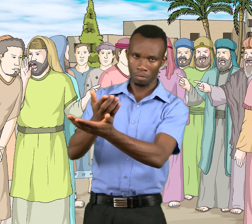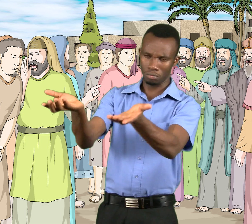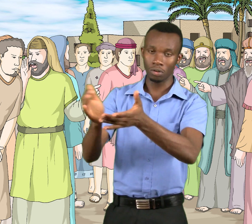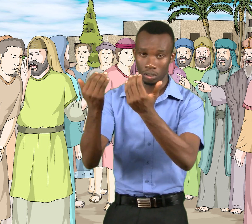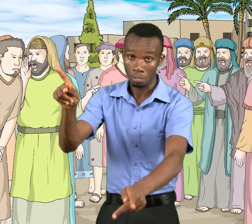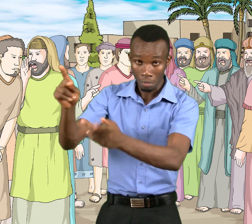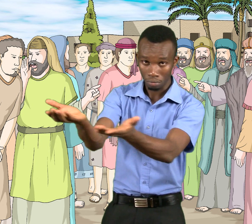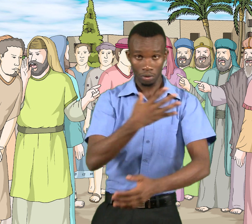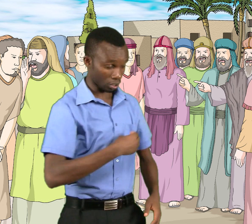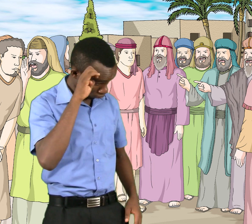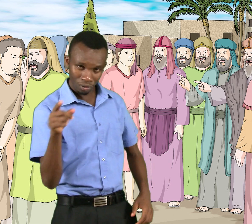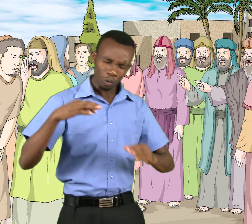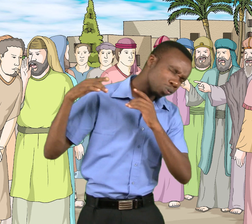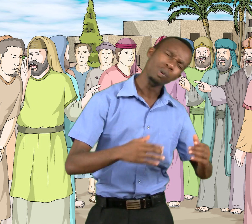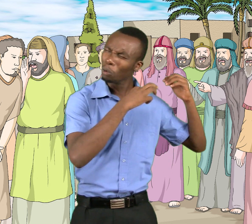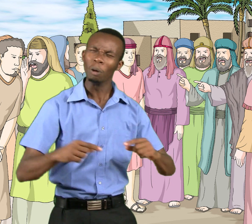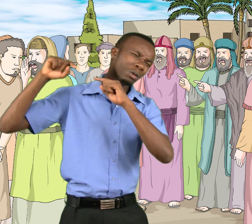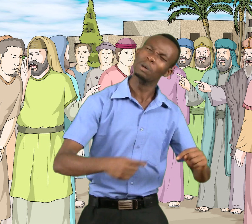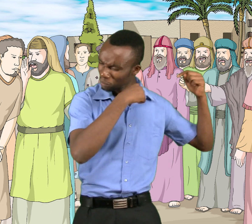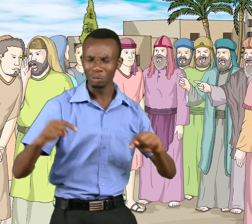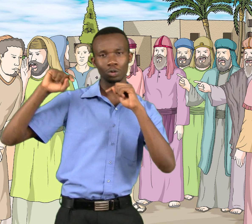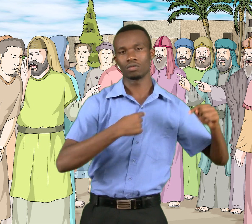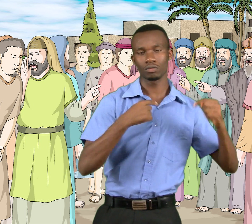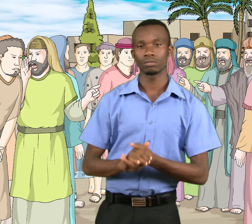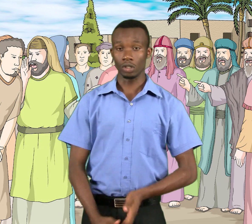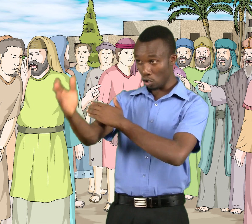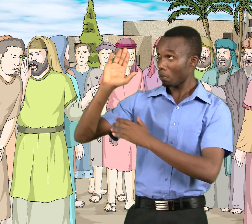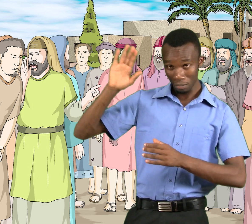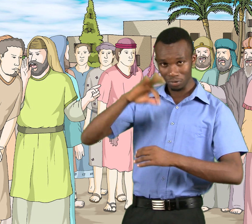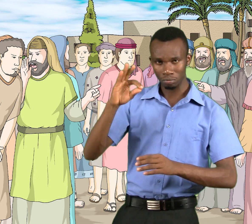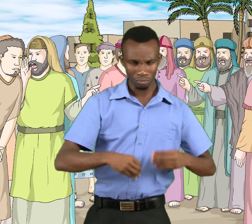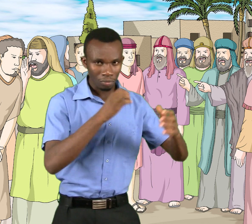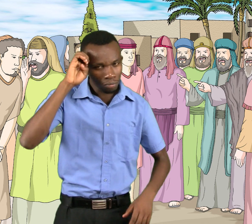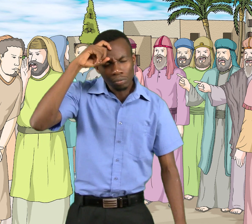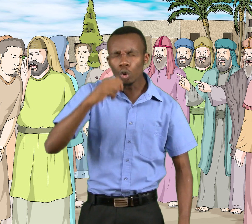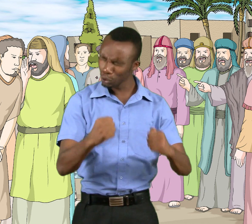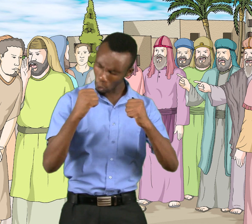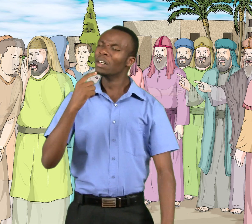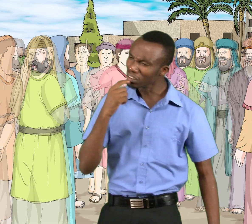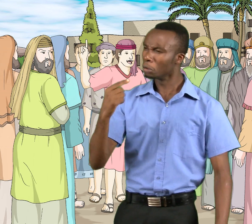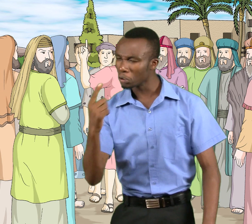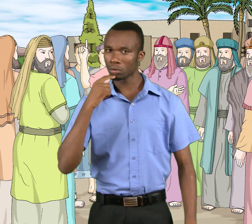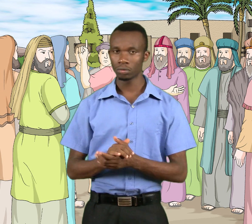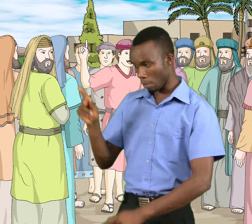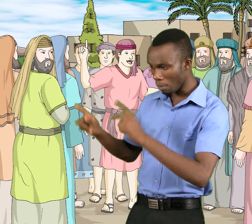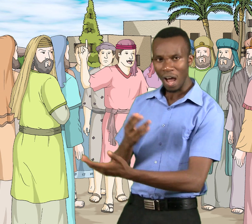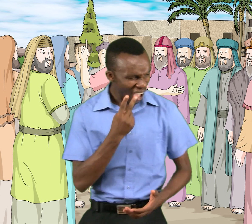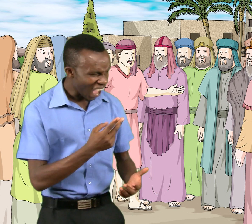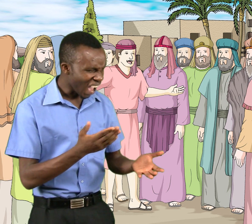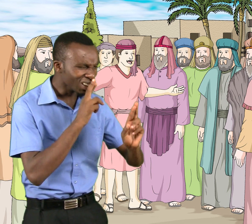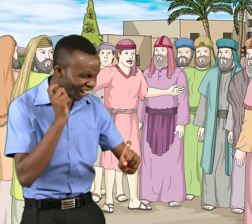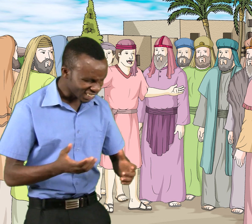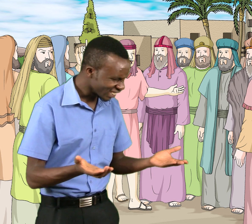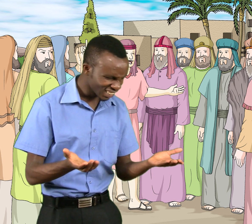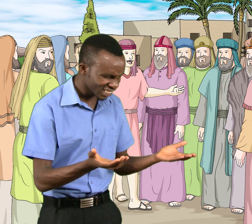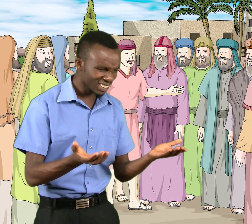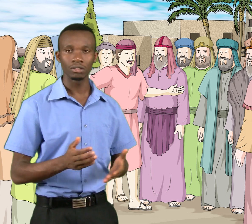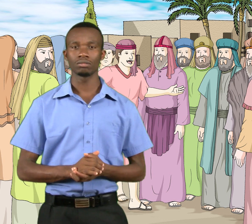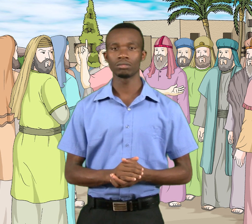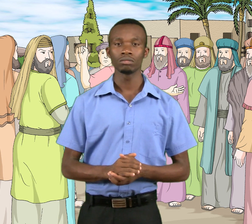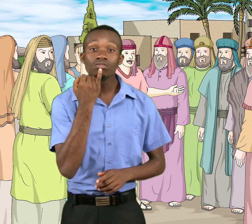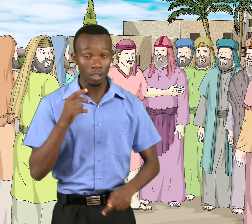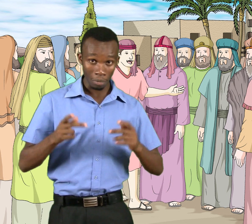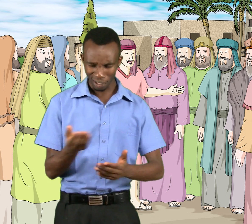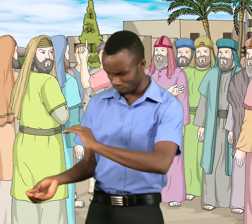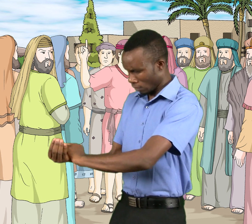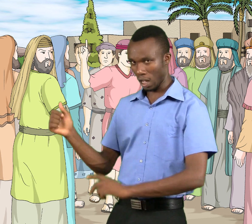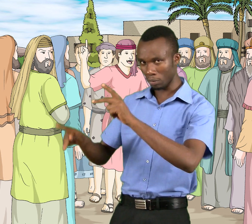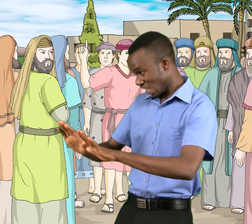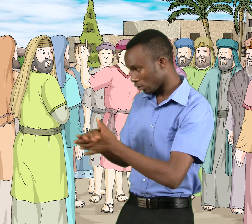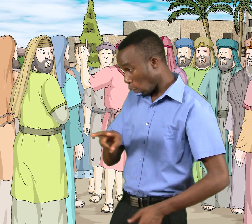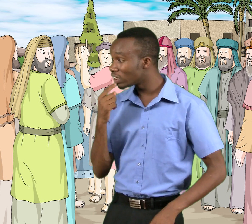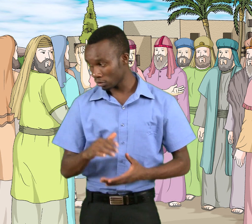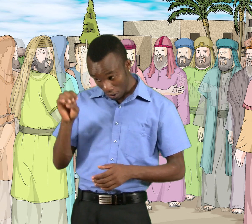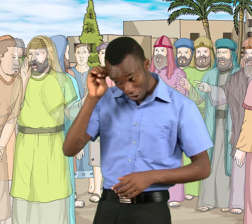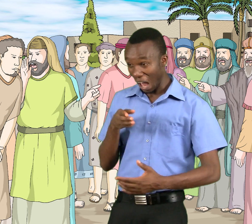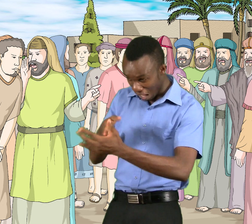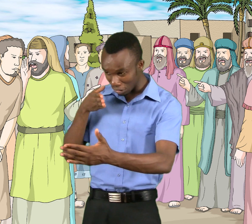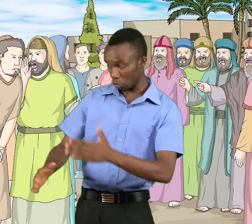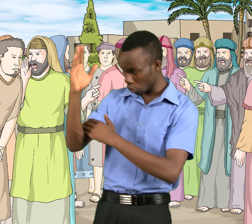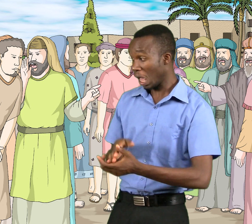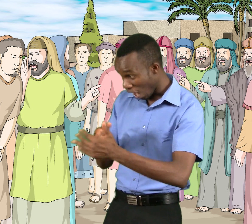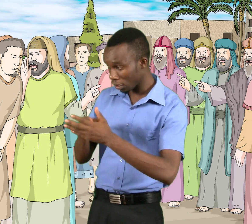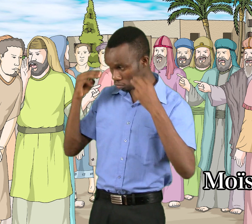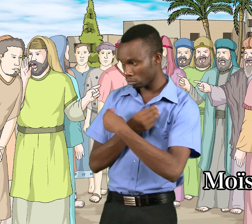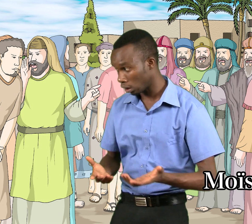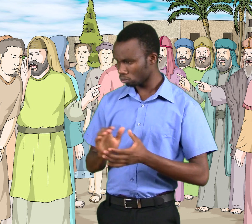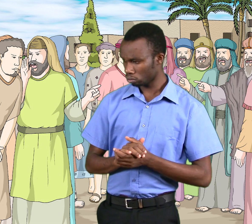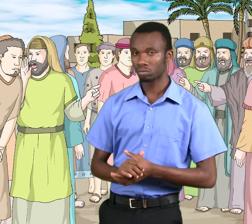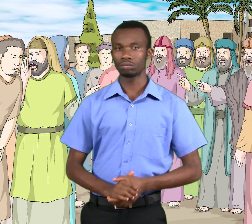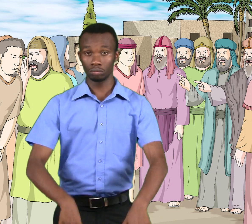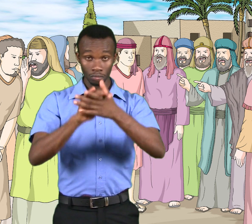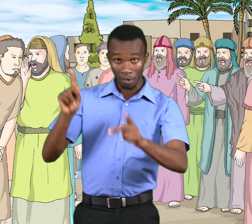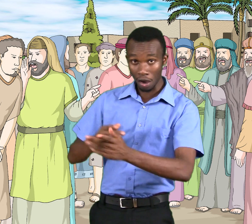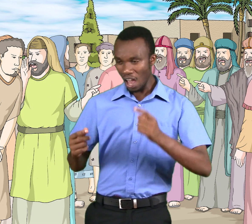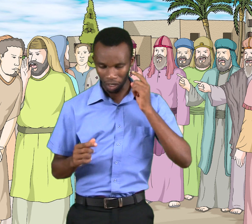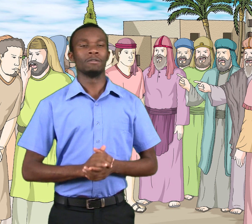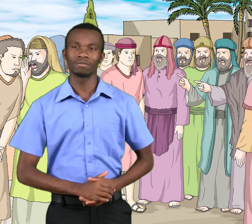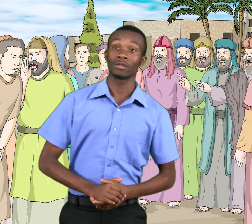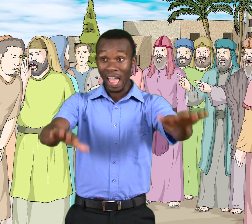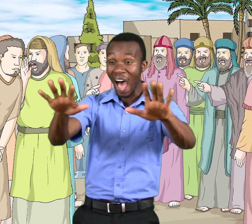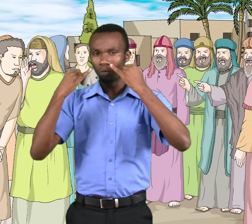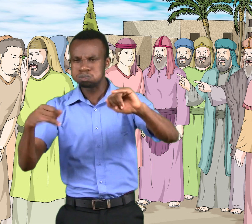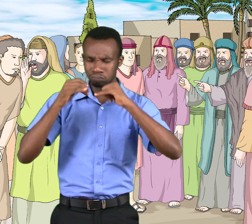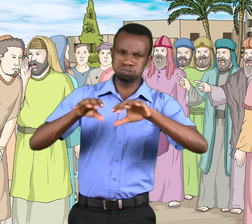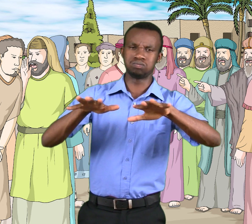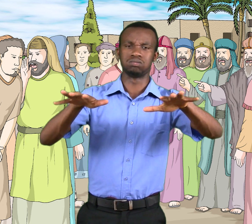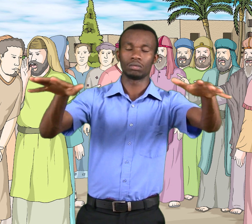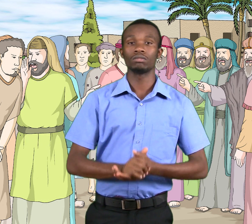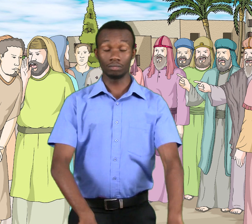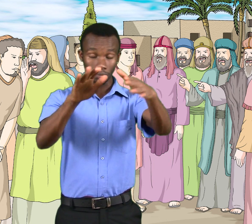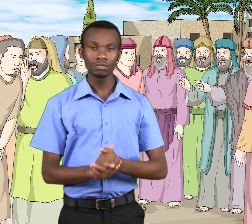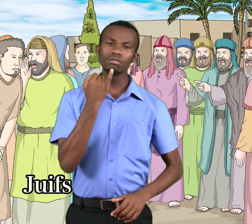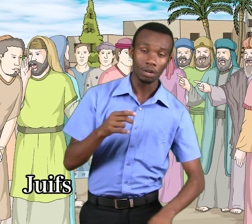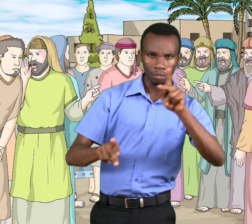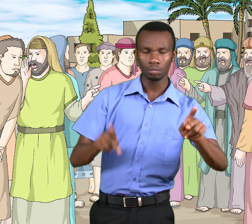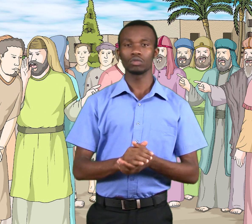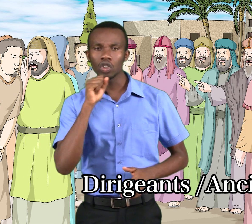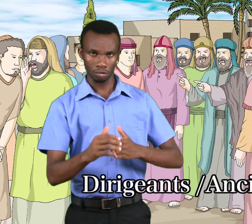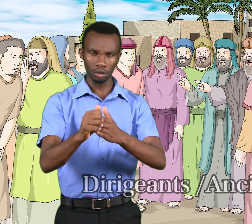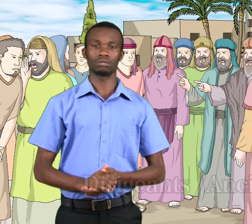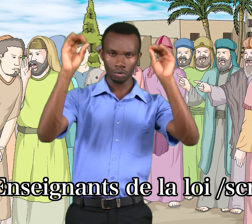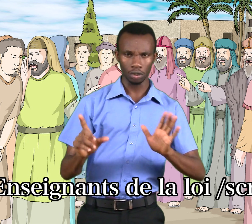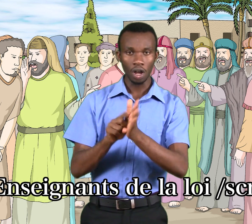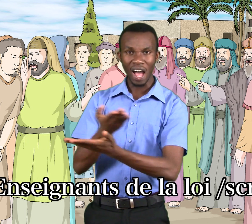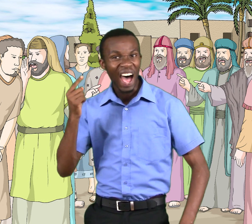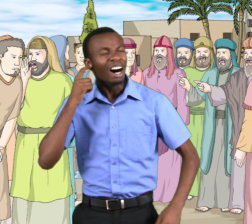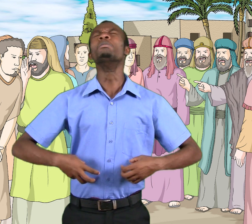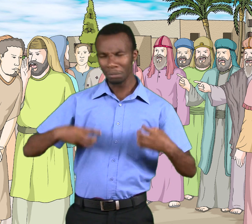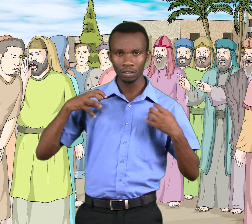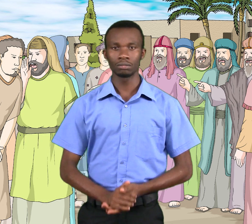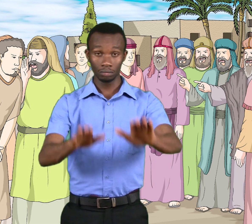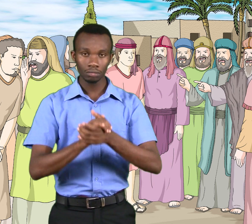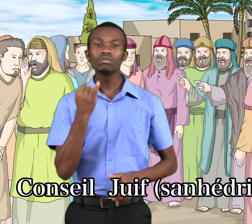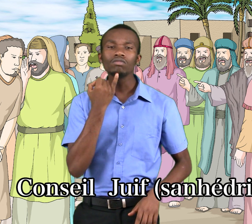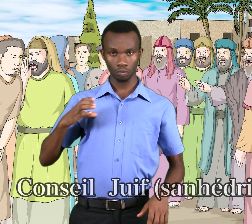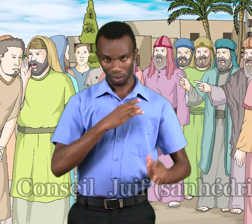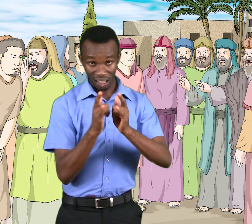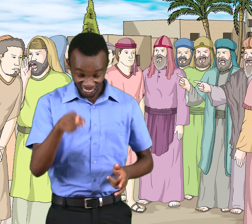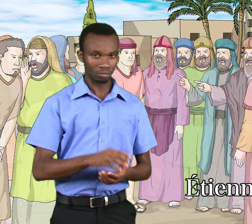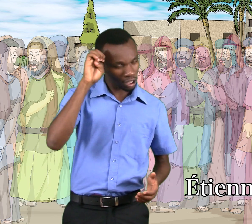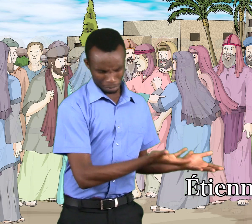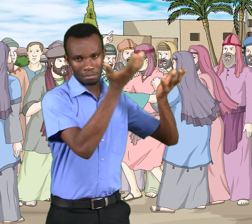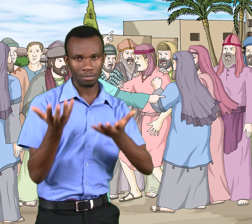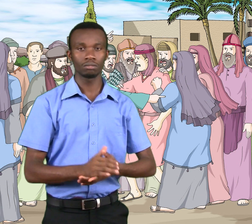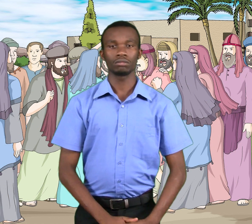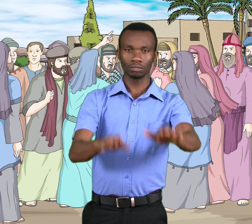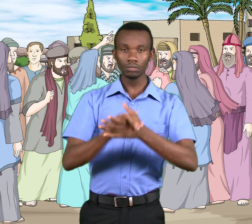They began to argue with Stephen, but they could not stand up to his wisdom or the Spirit by whom he spoke. Then they prompted some men to say, “We heard Stephen speak words of blasphemy against Moses and against God.” So they stirred up the people, elders, and scribes and confronted Stephen.